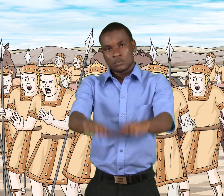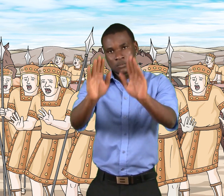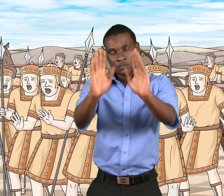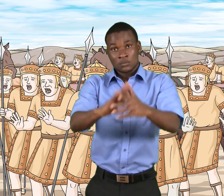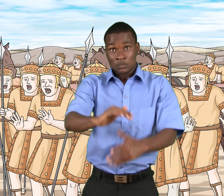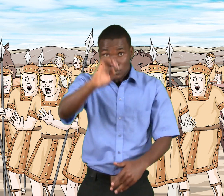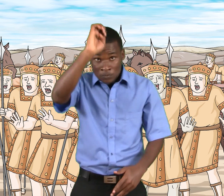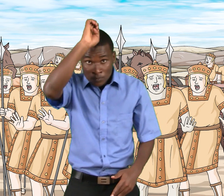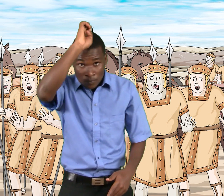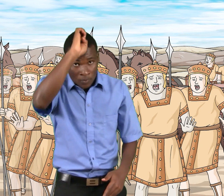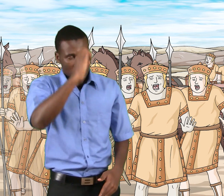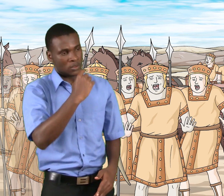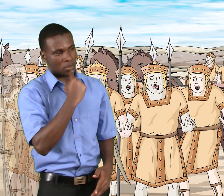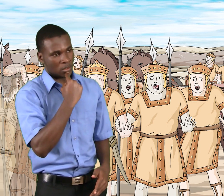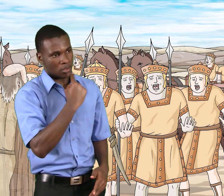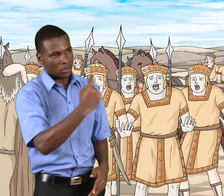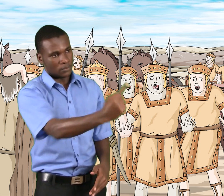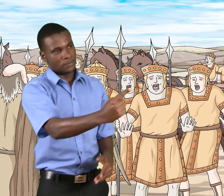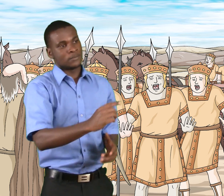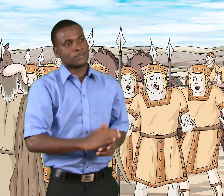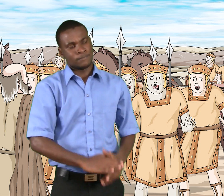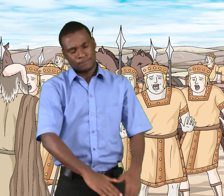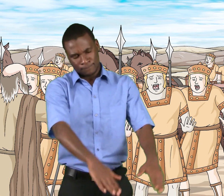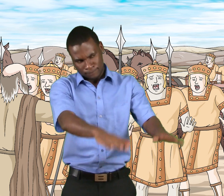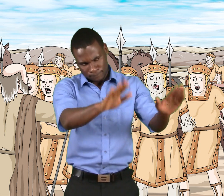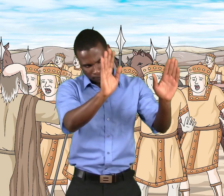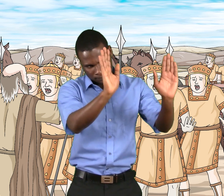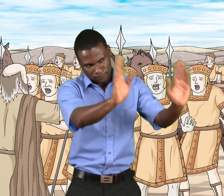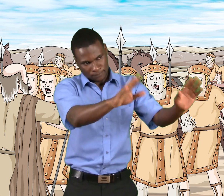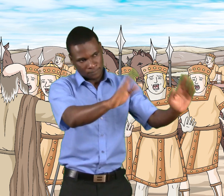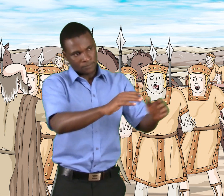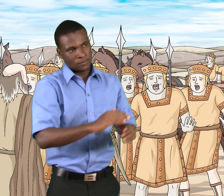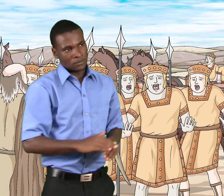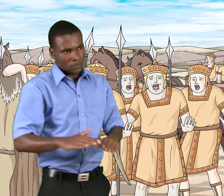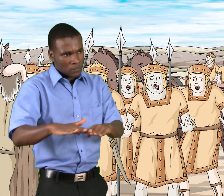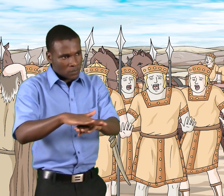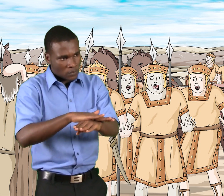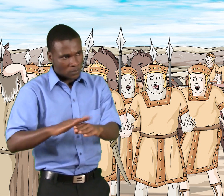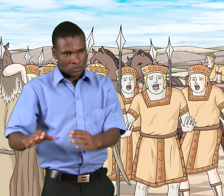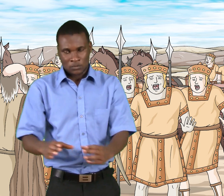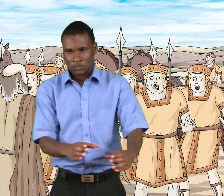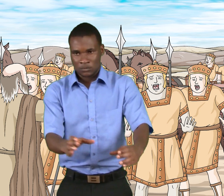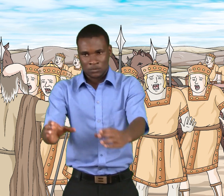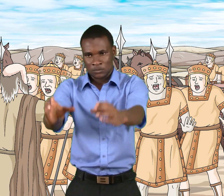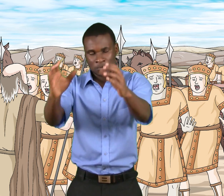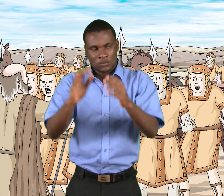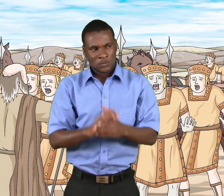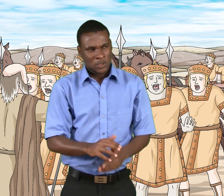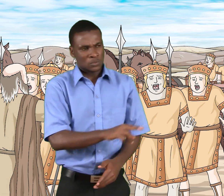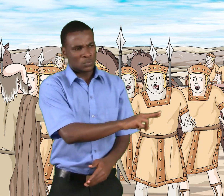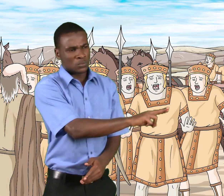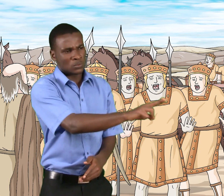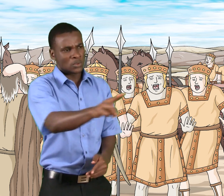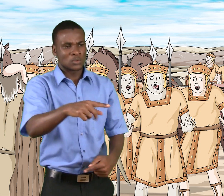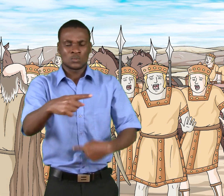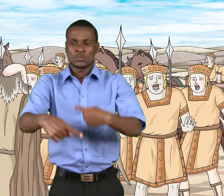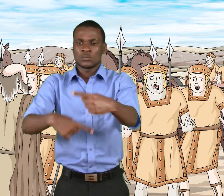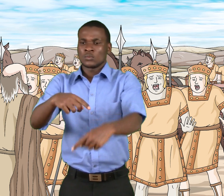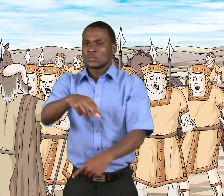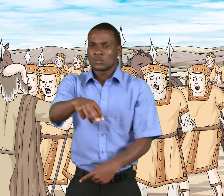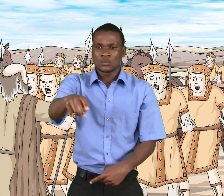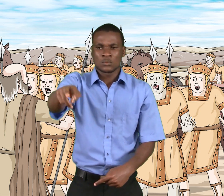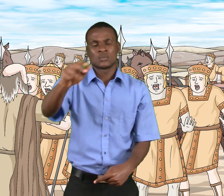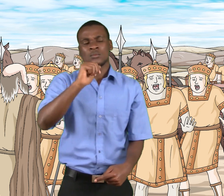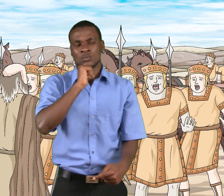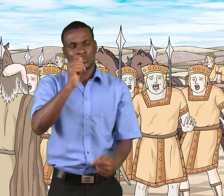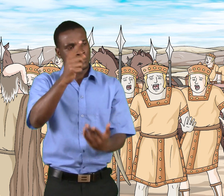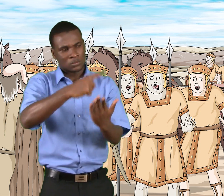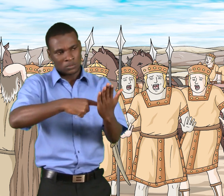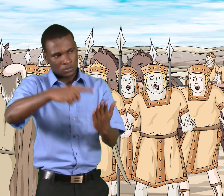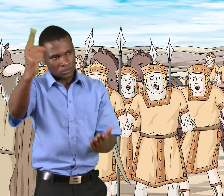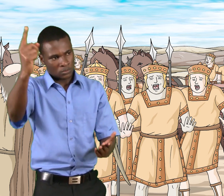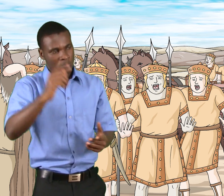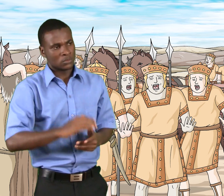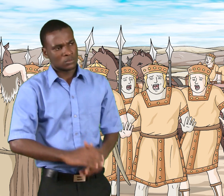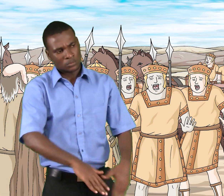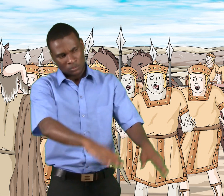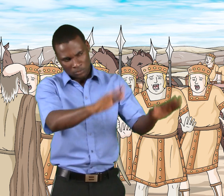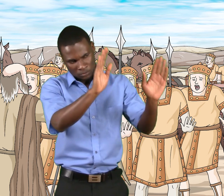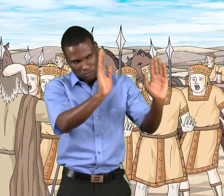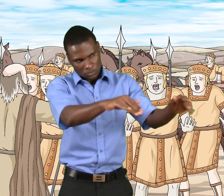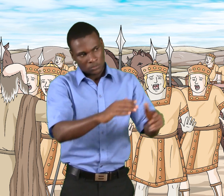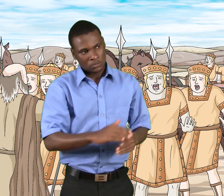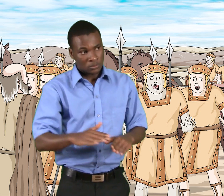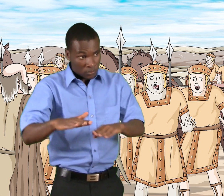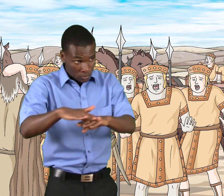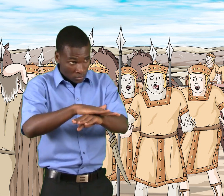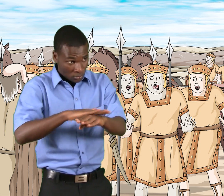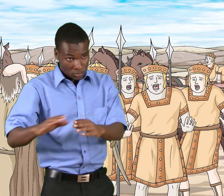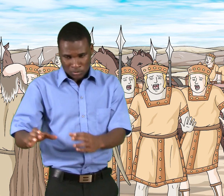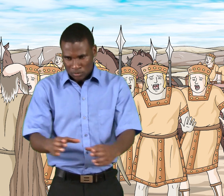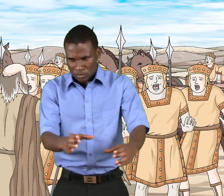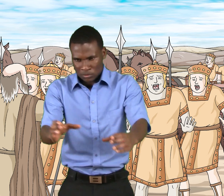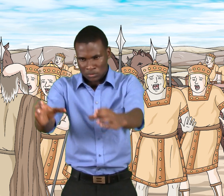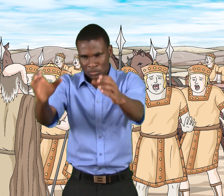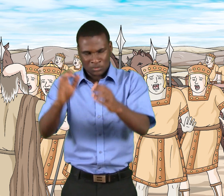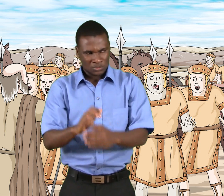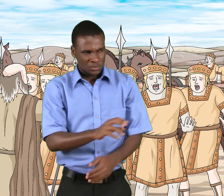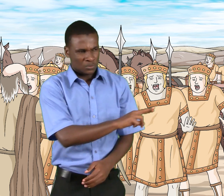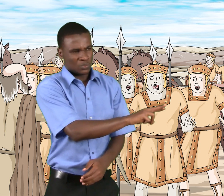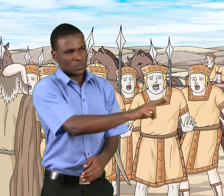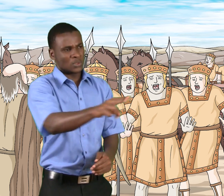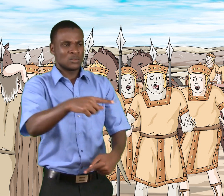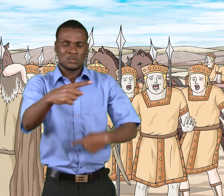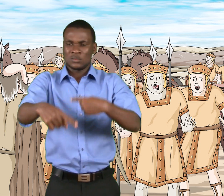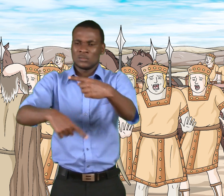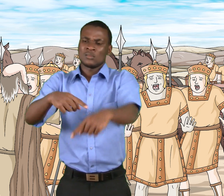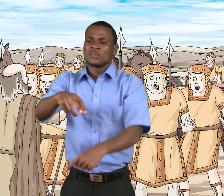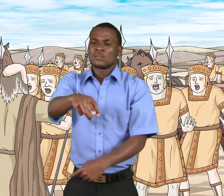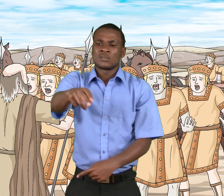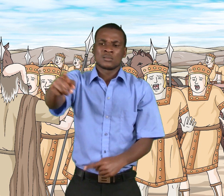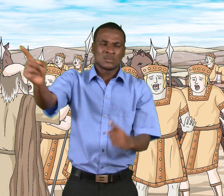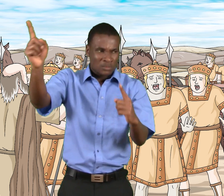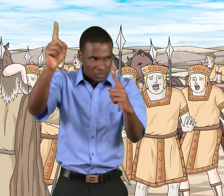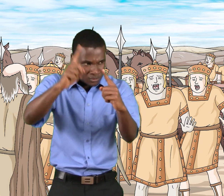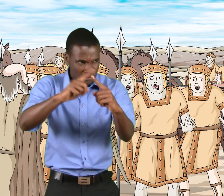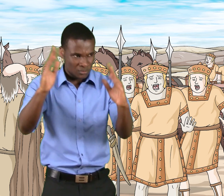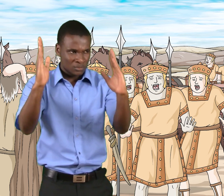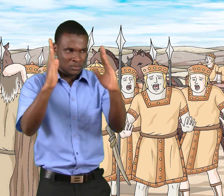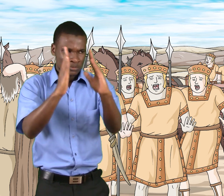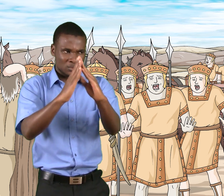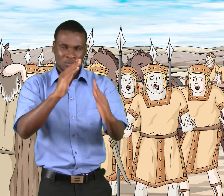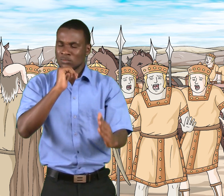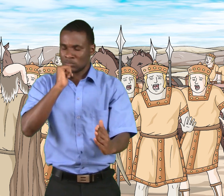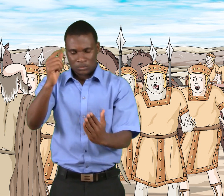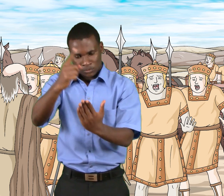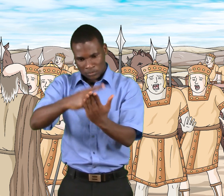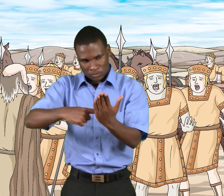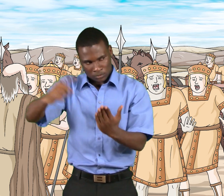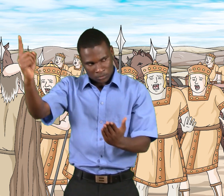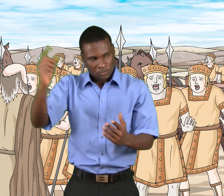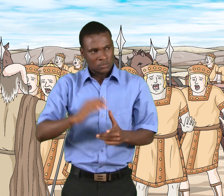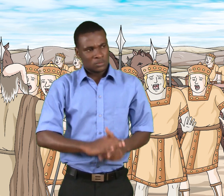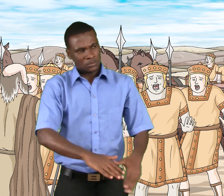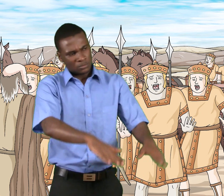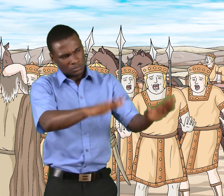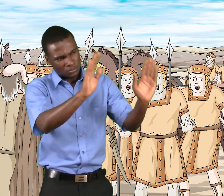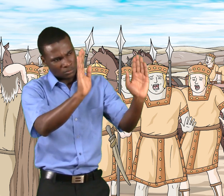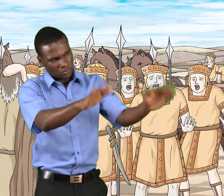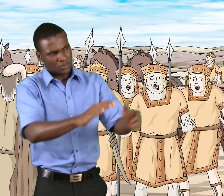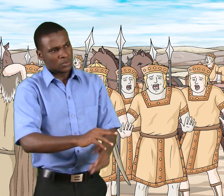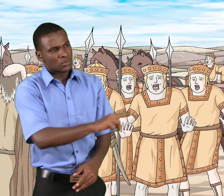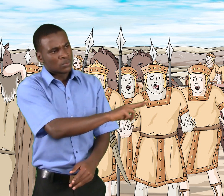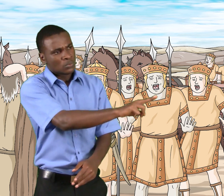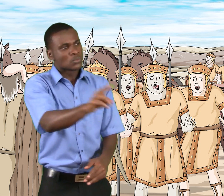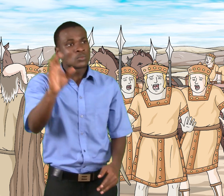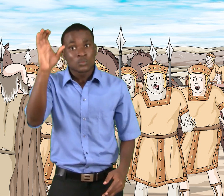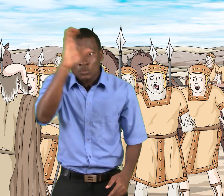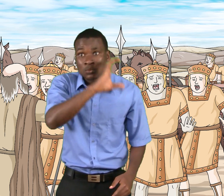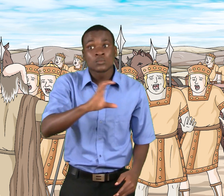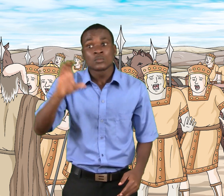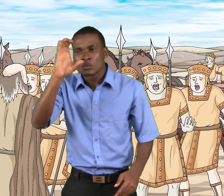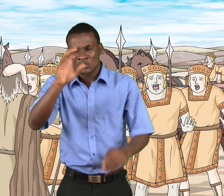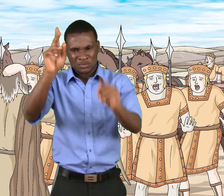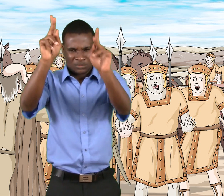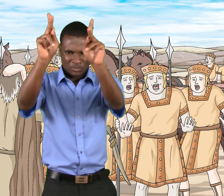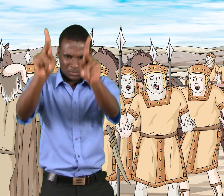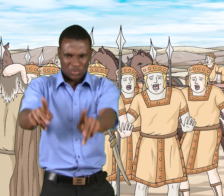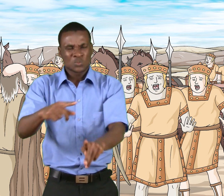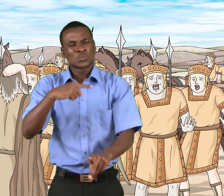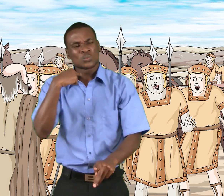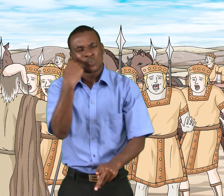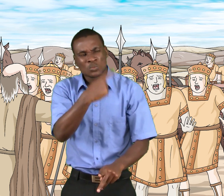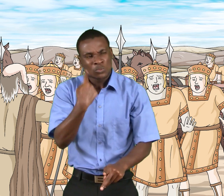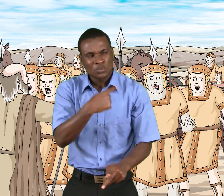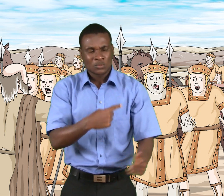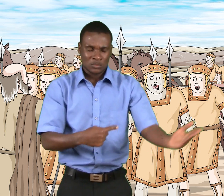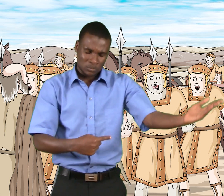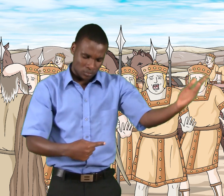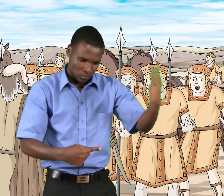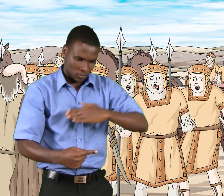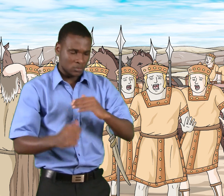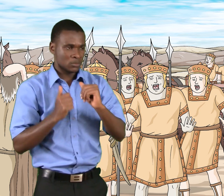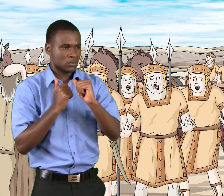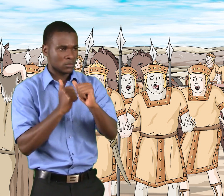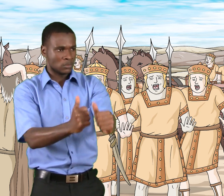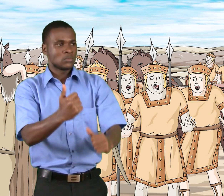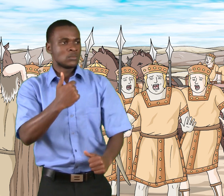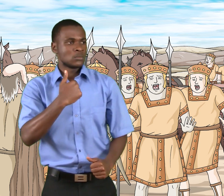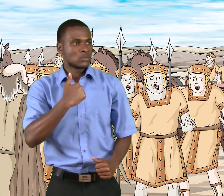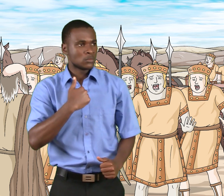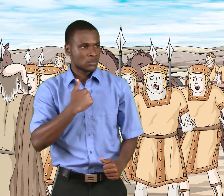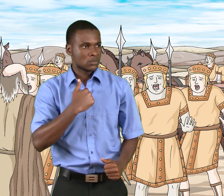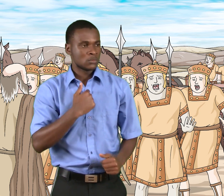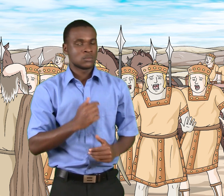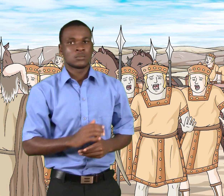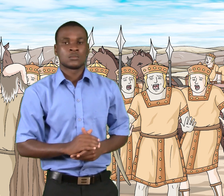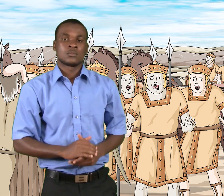And Elisha told them, “This is not the way, and this is not the city.